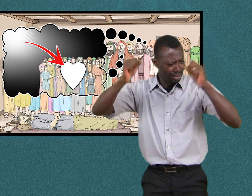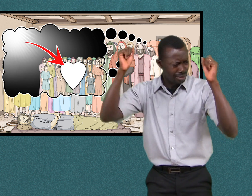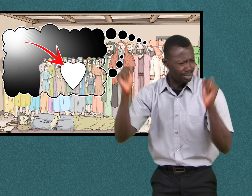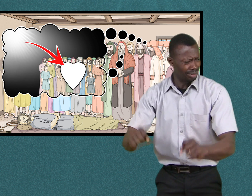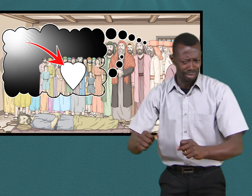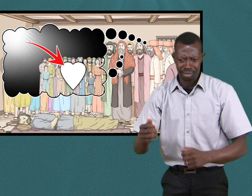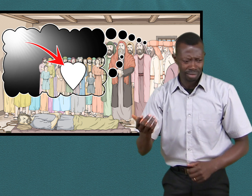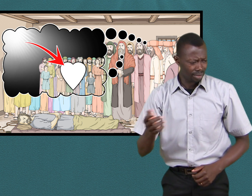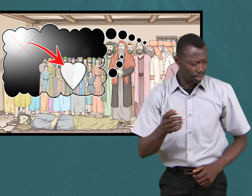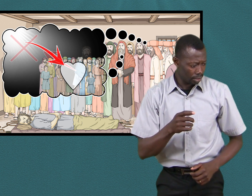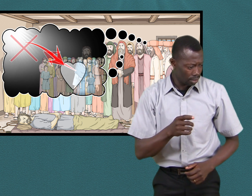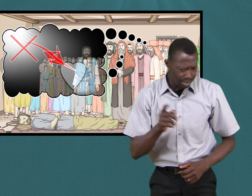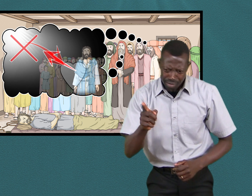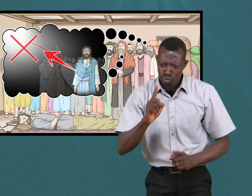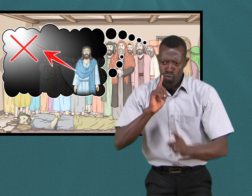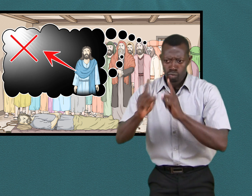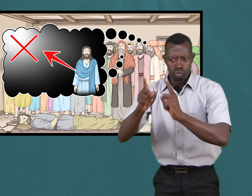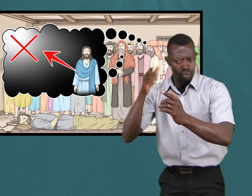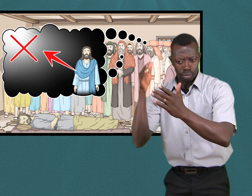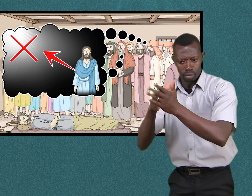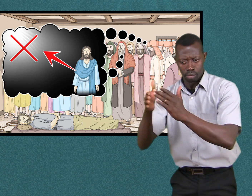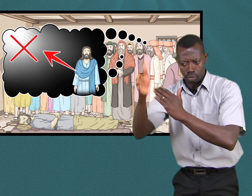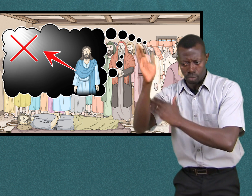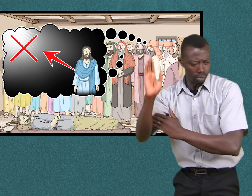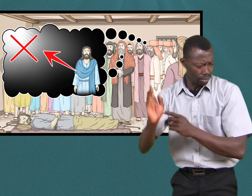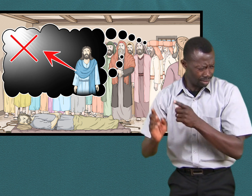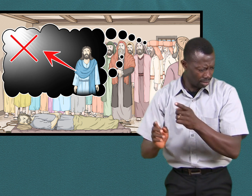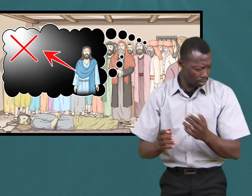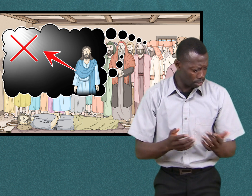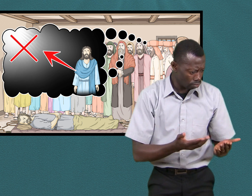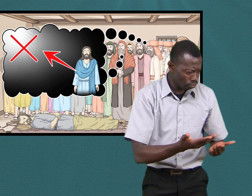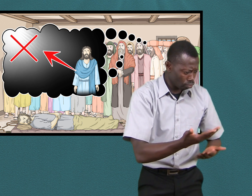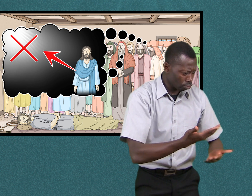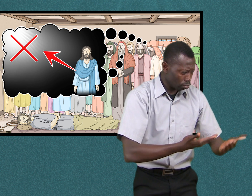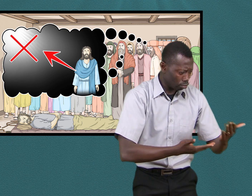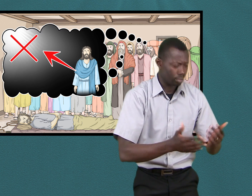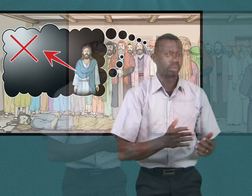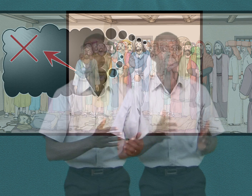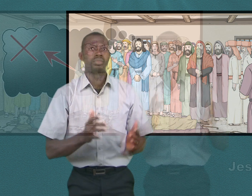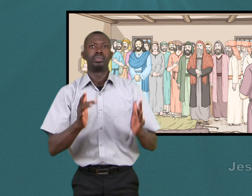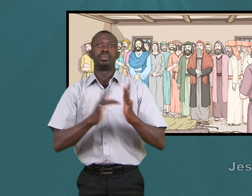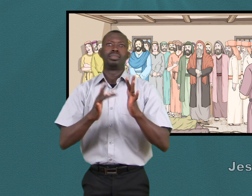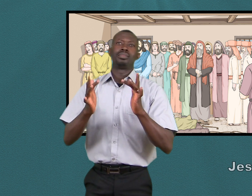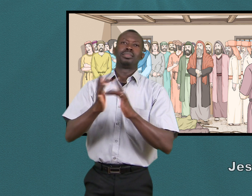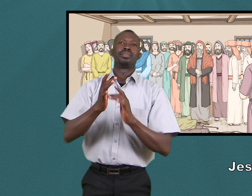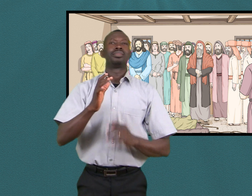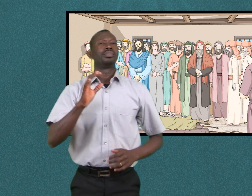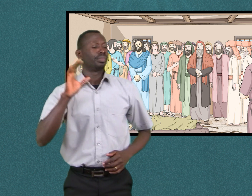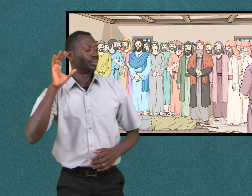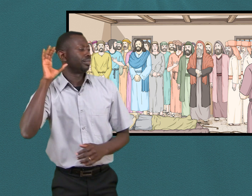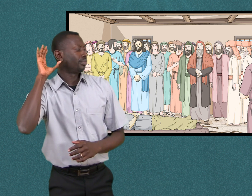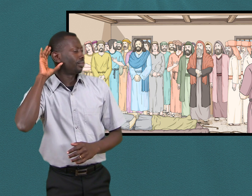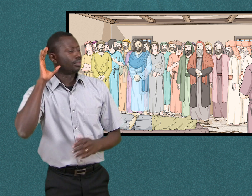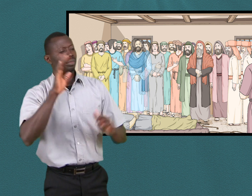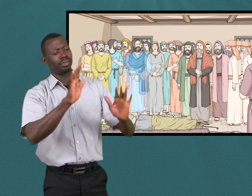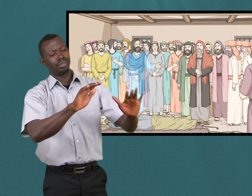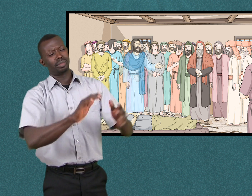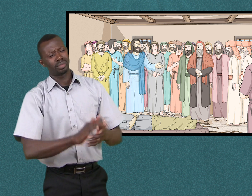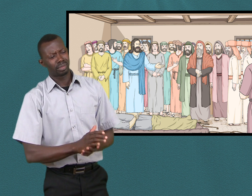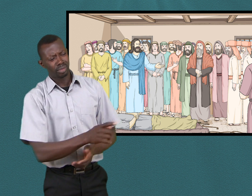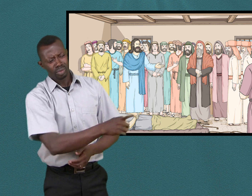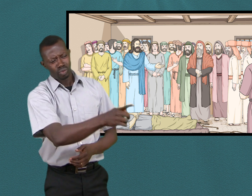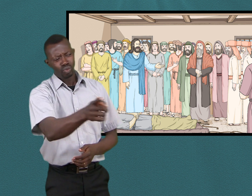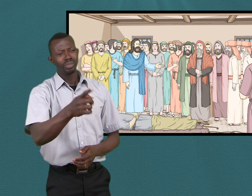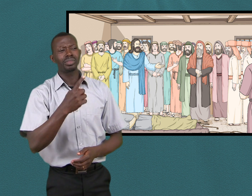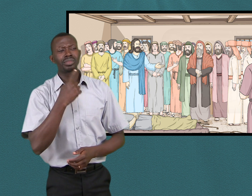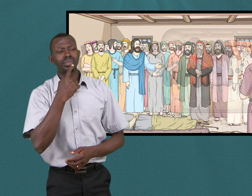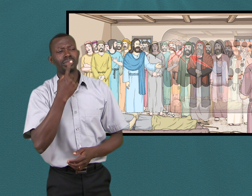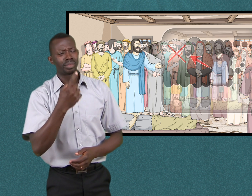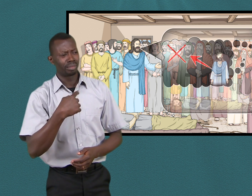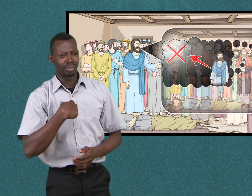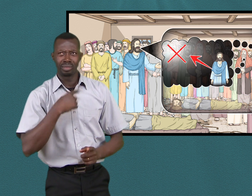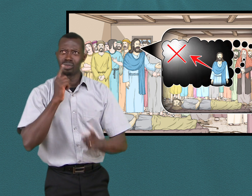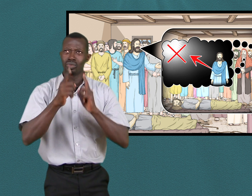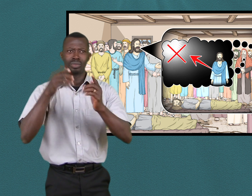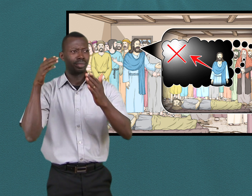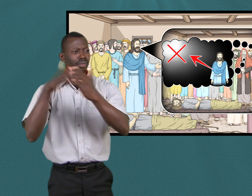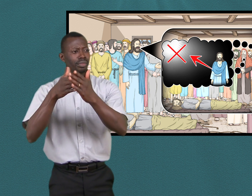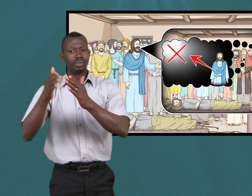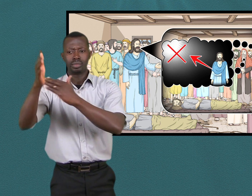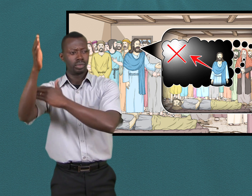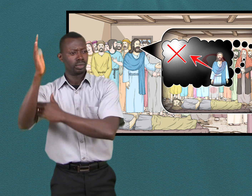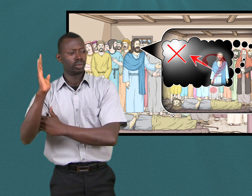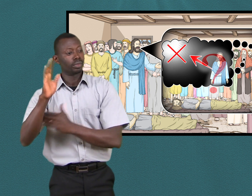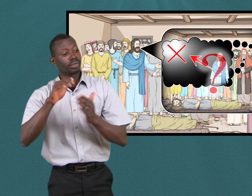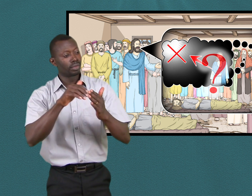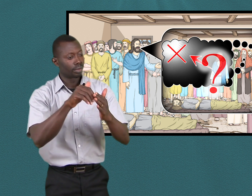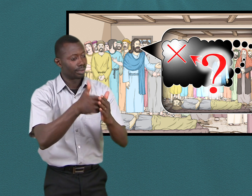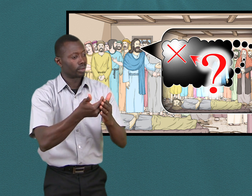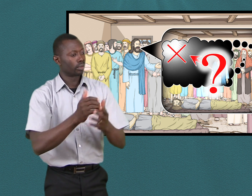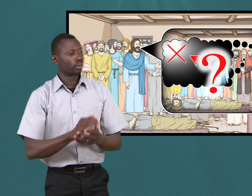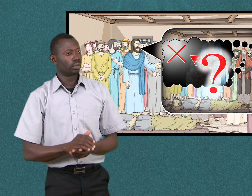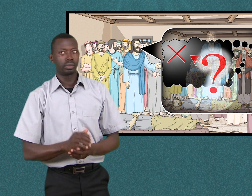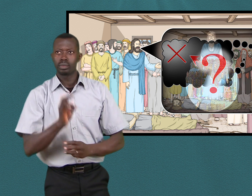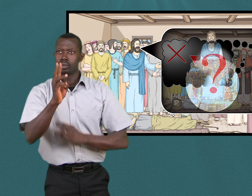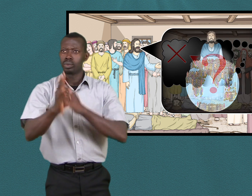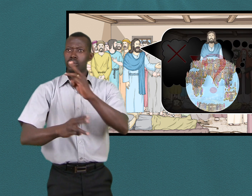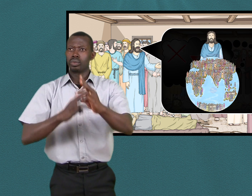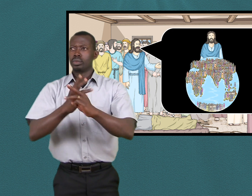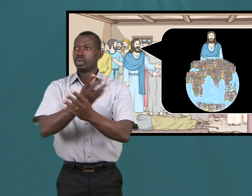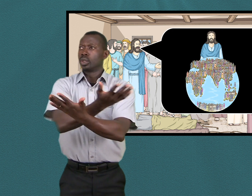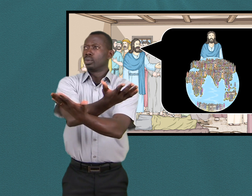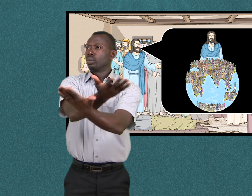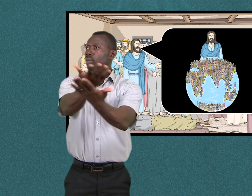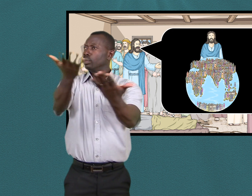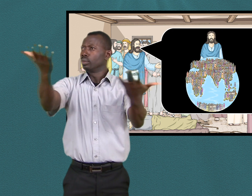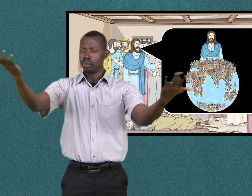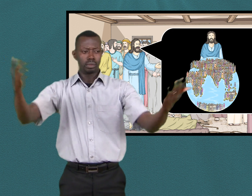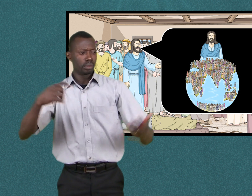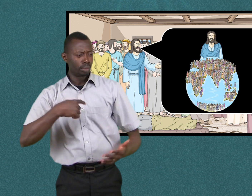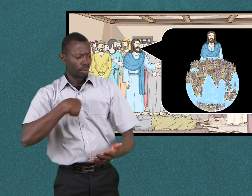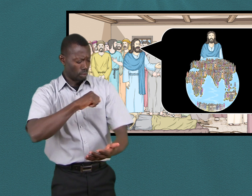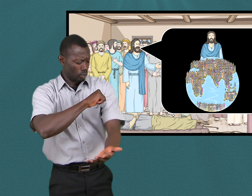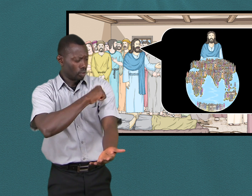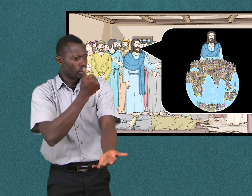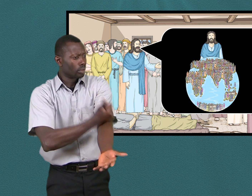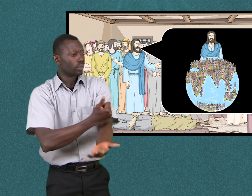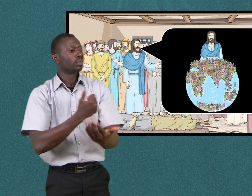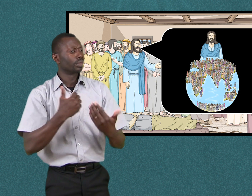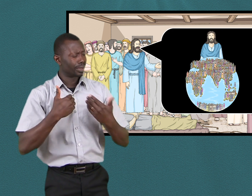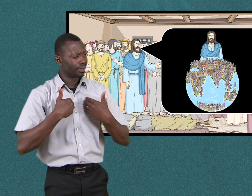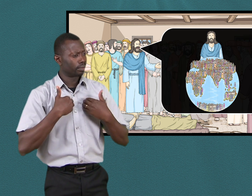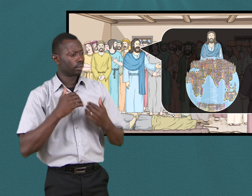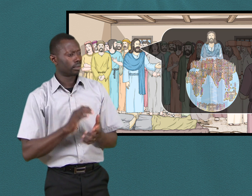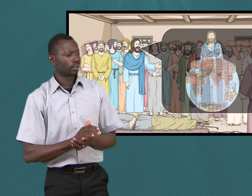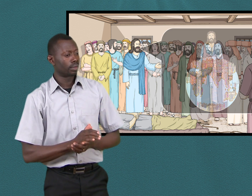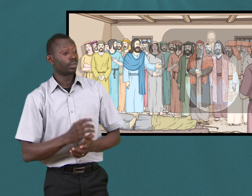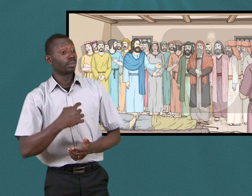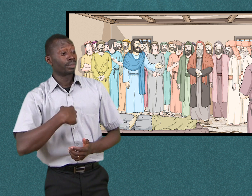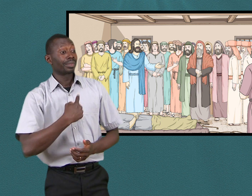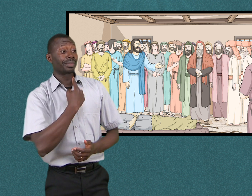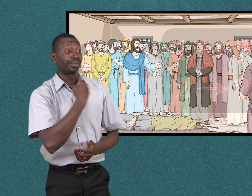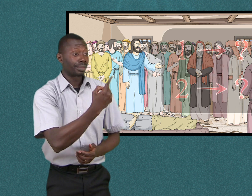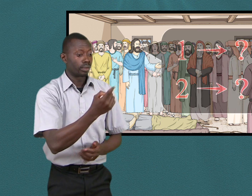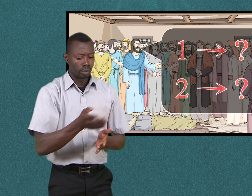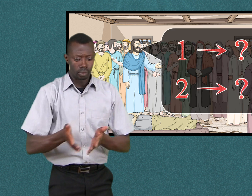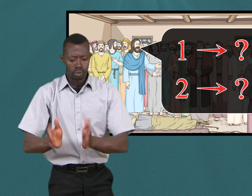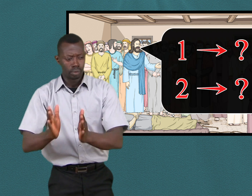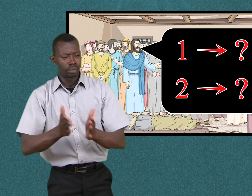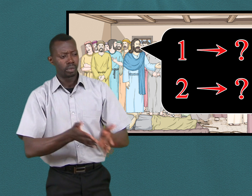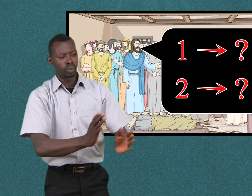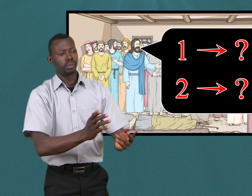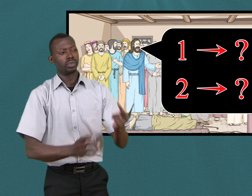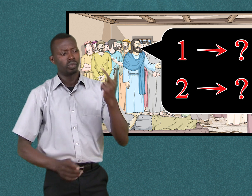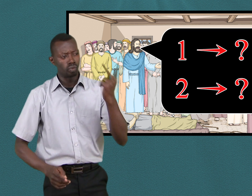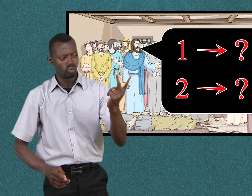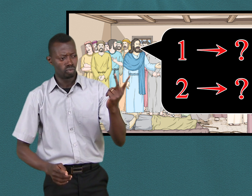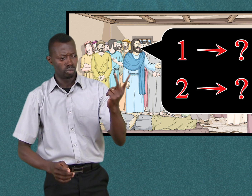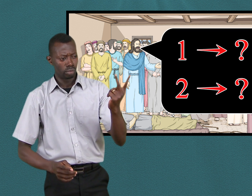He is blaspheming! Who can forgive sins but God alone?” At once Jesus knew in His spirit that they were thinking this way within themselves. “Why are you thinking these things in your hearts?” He asked.